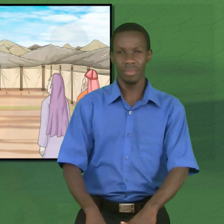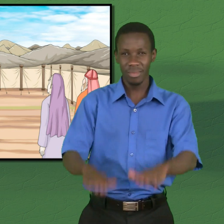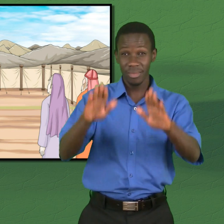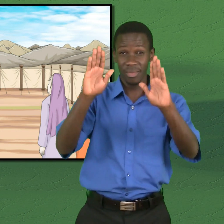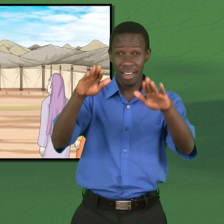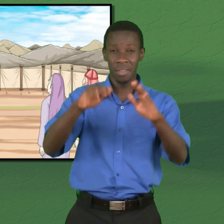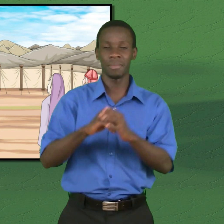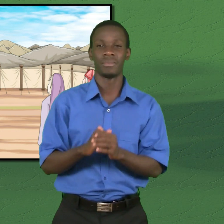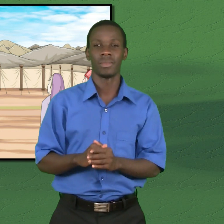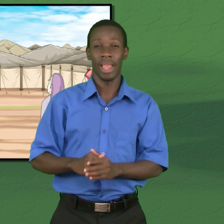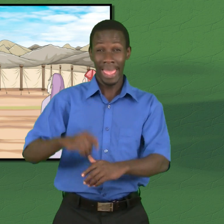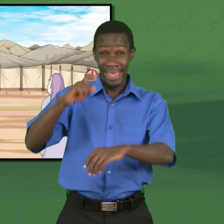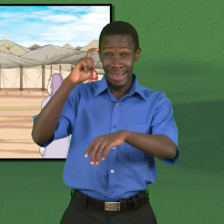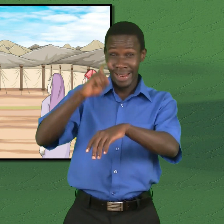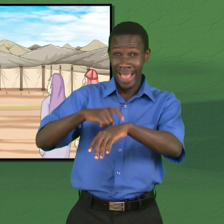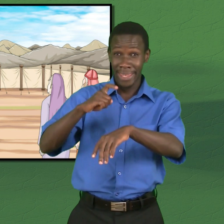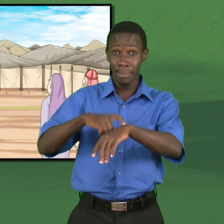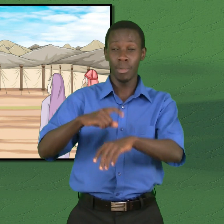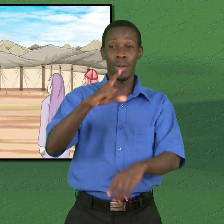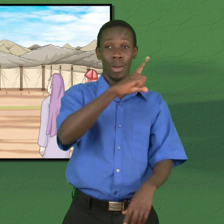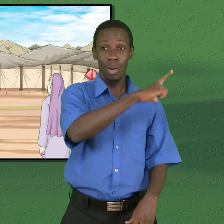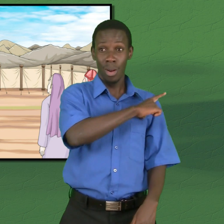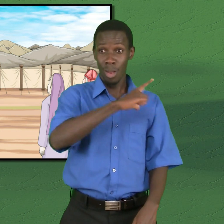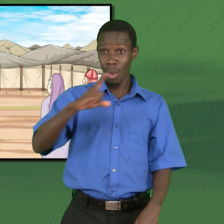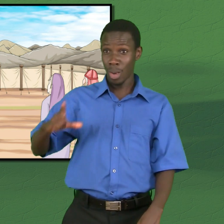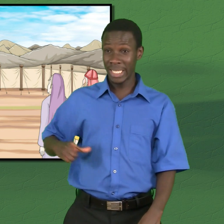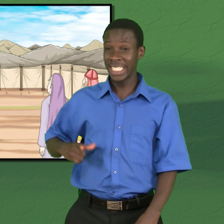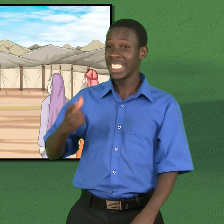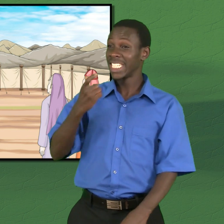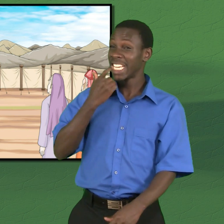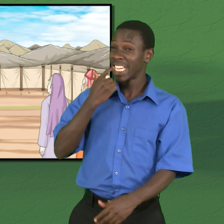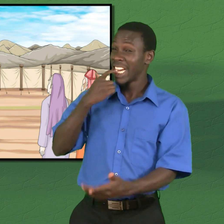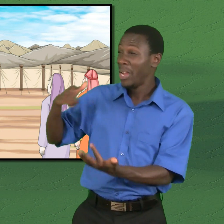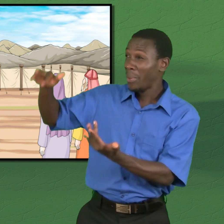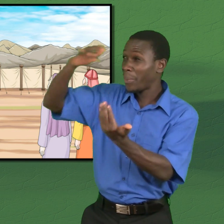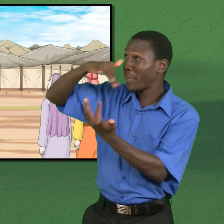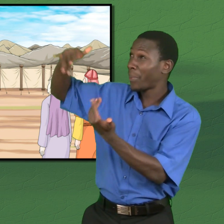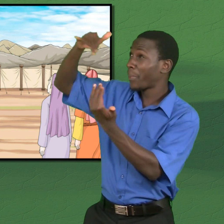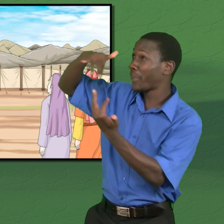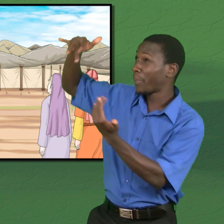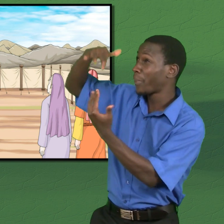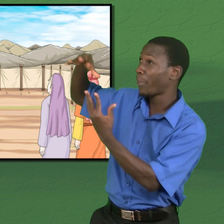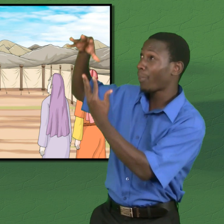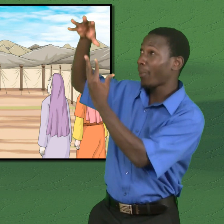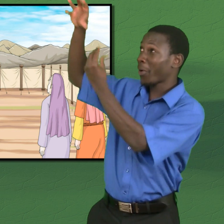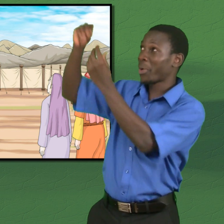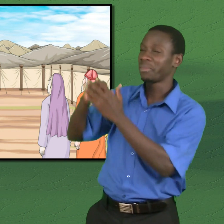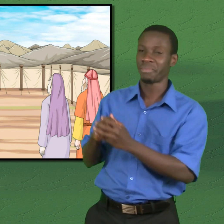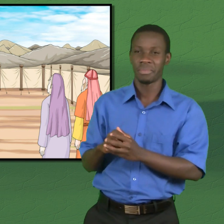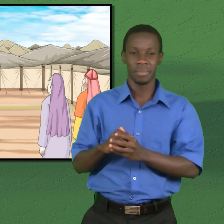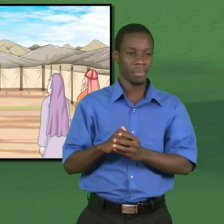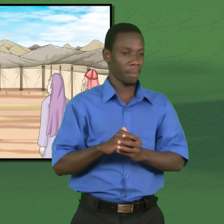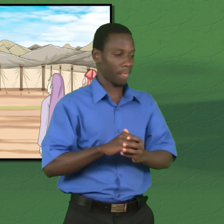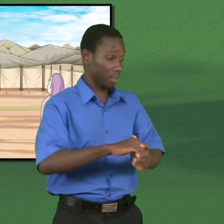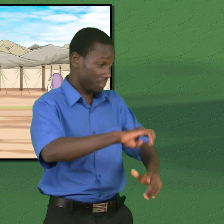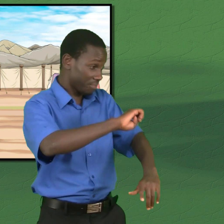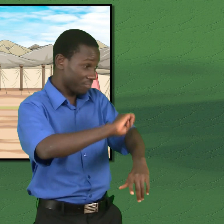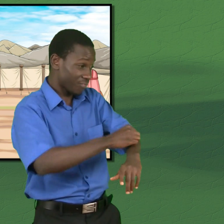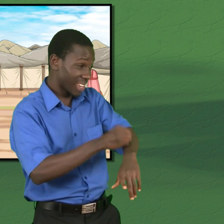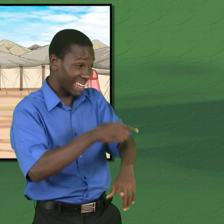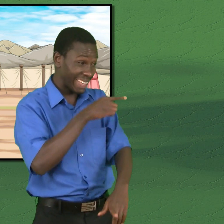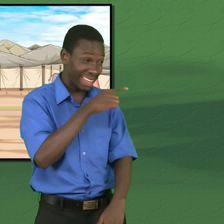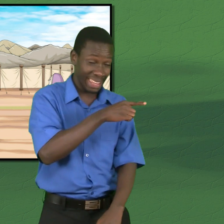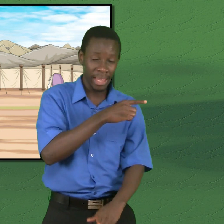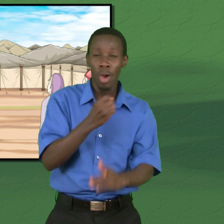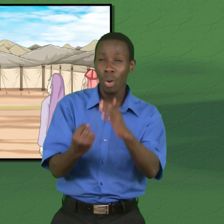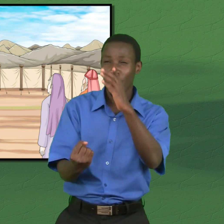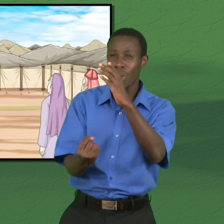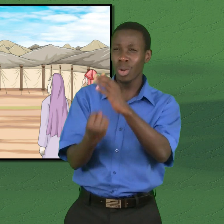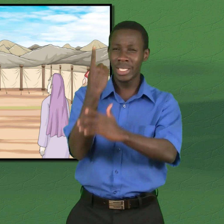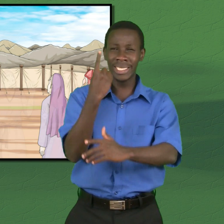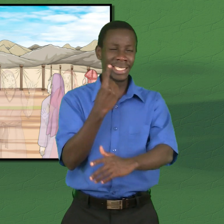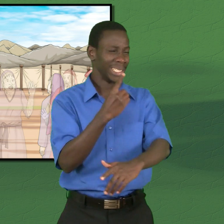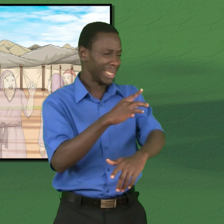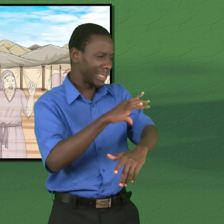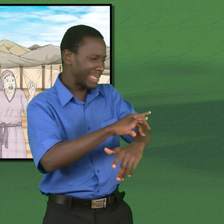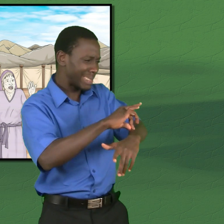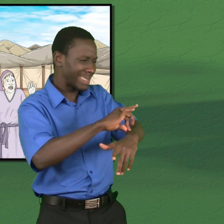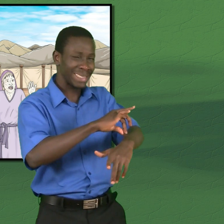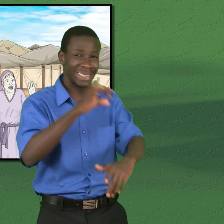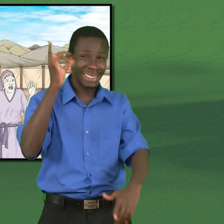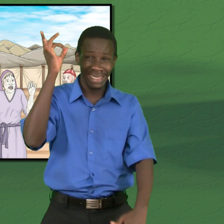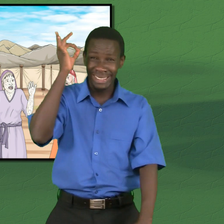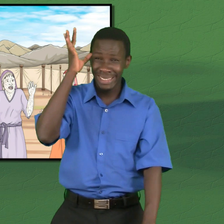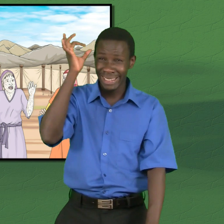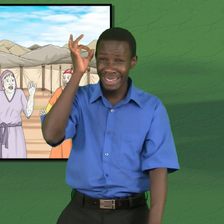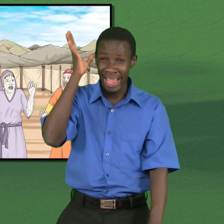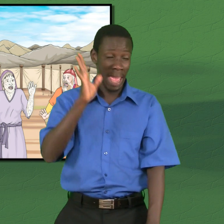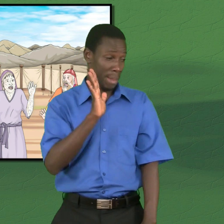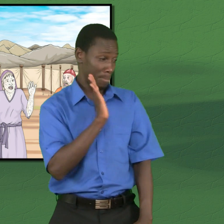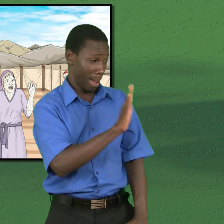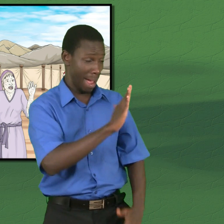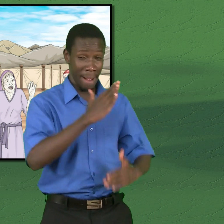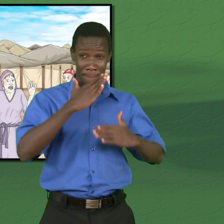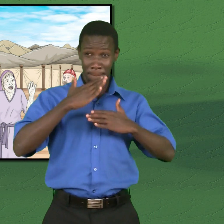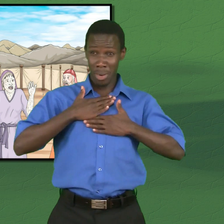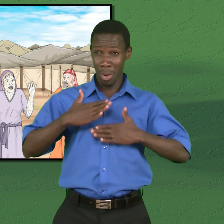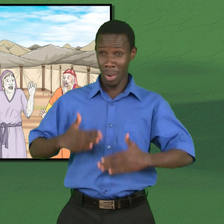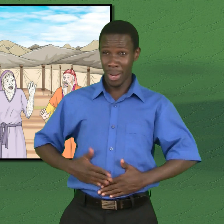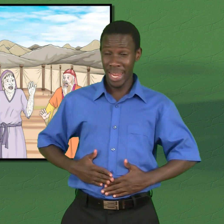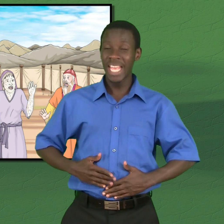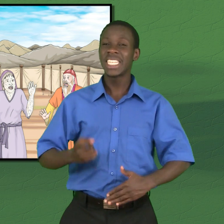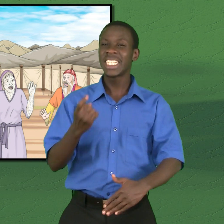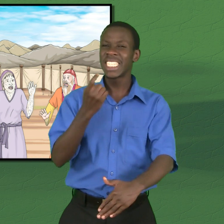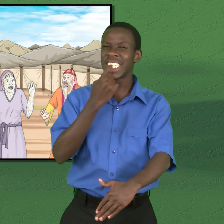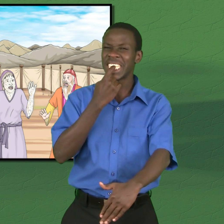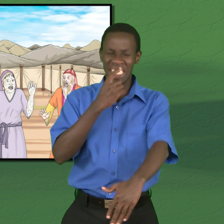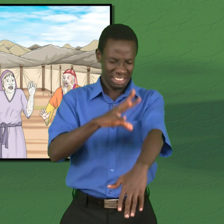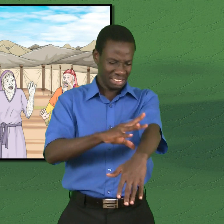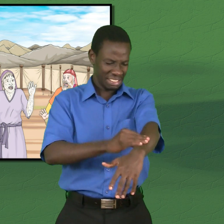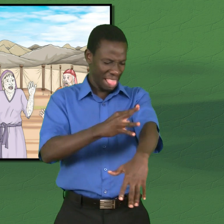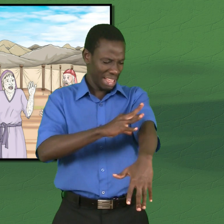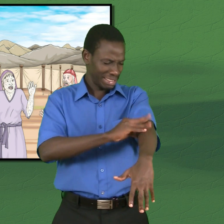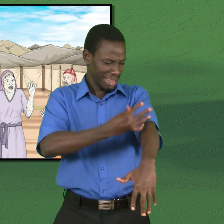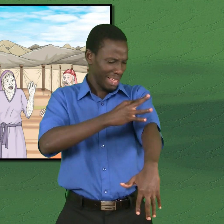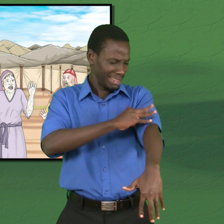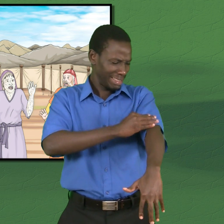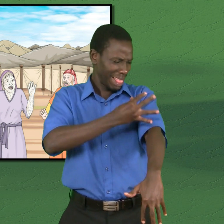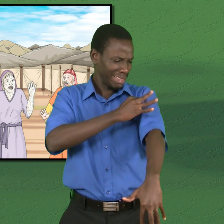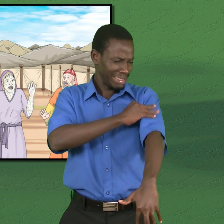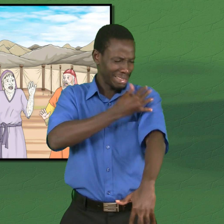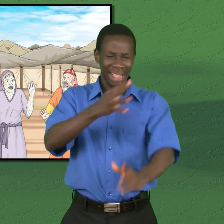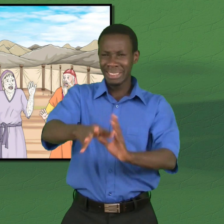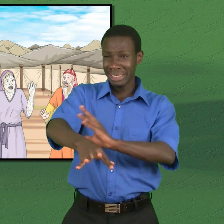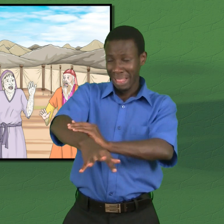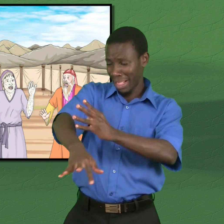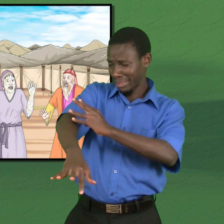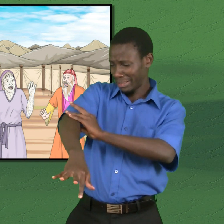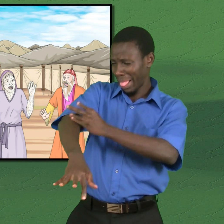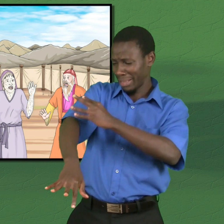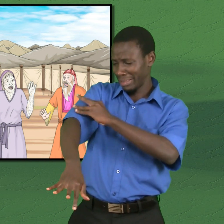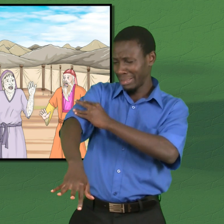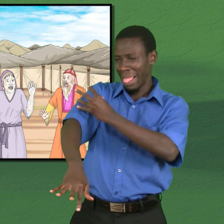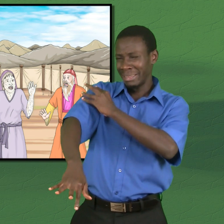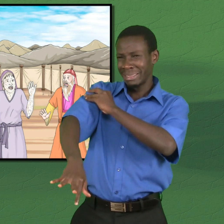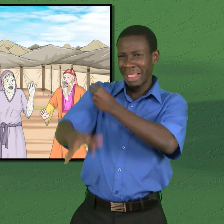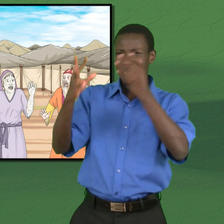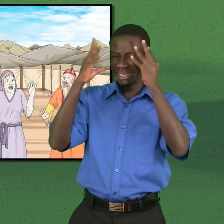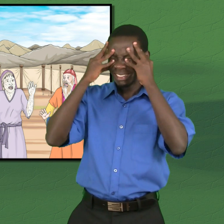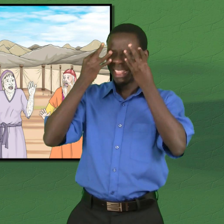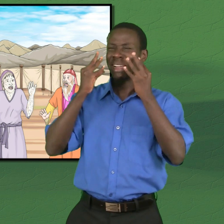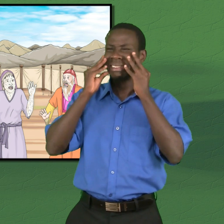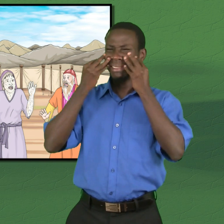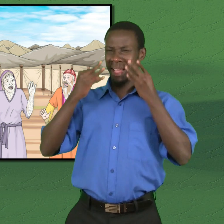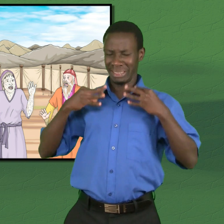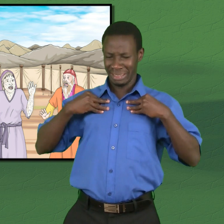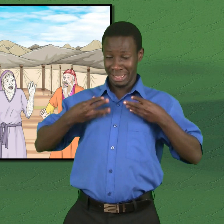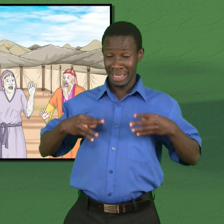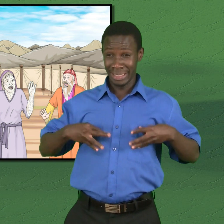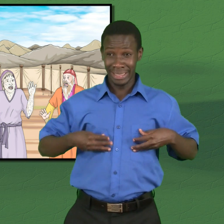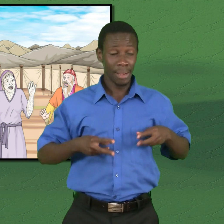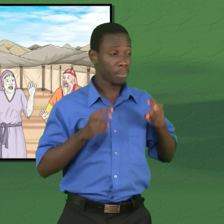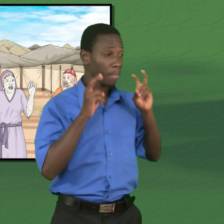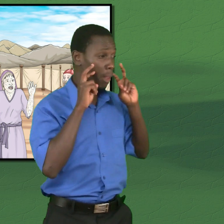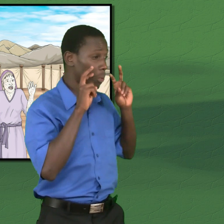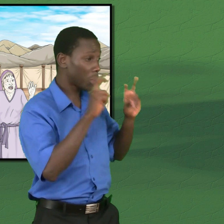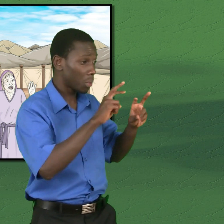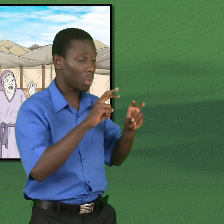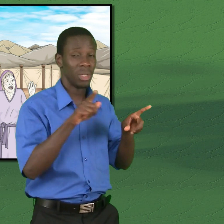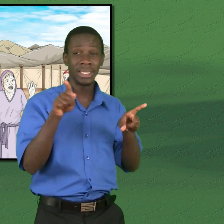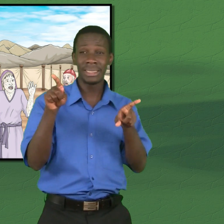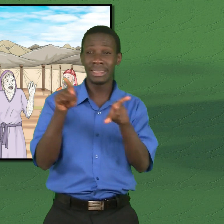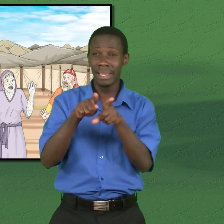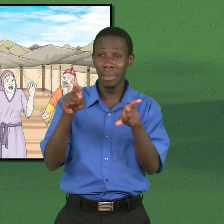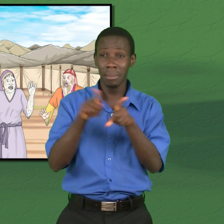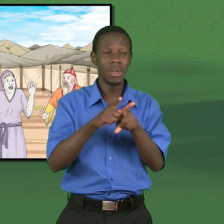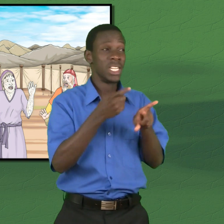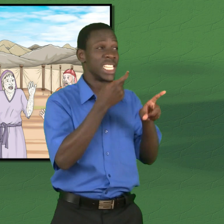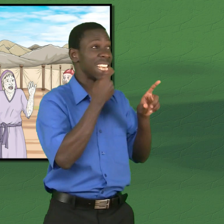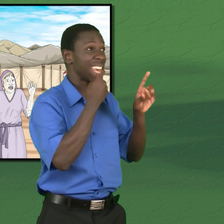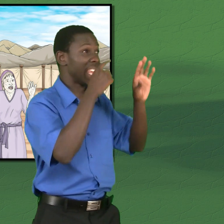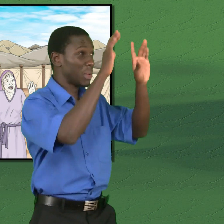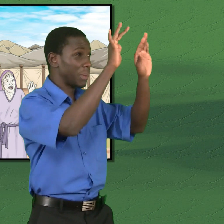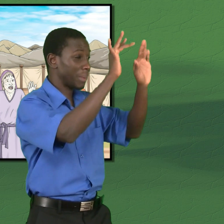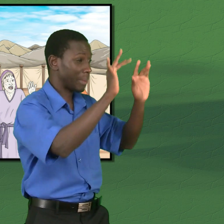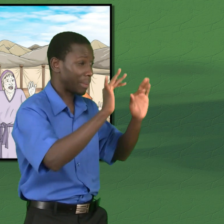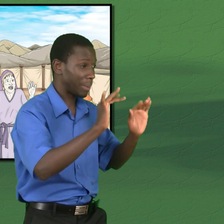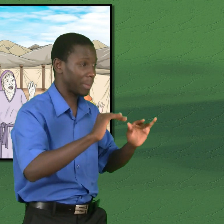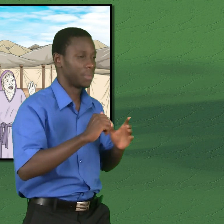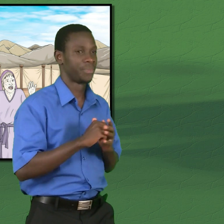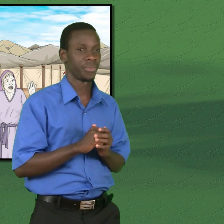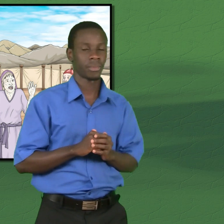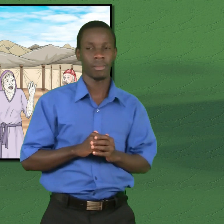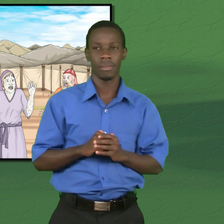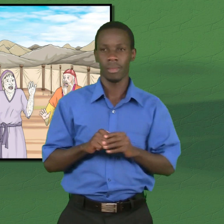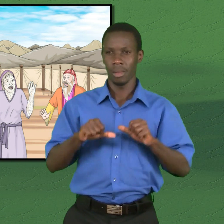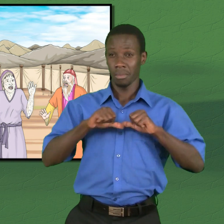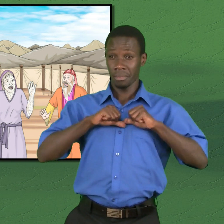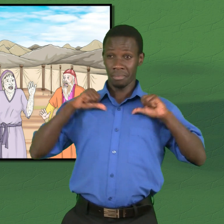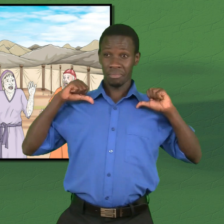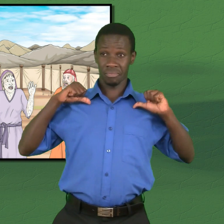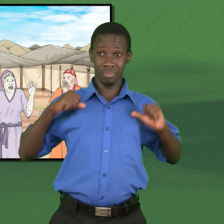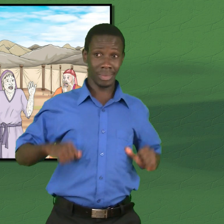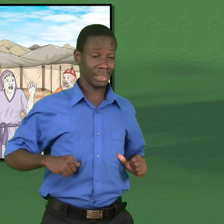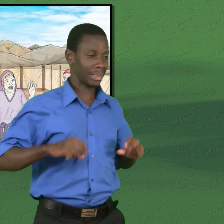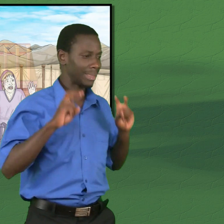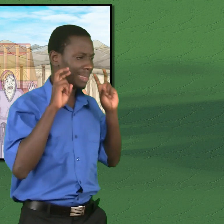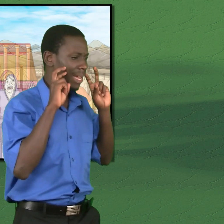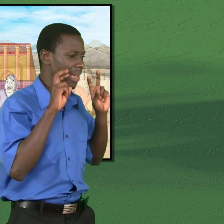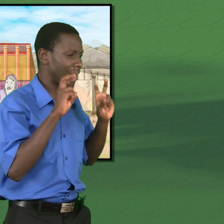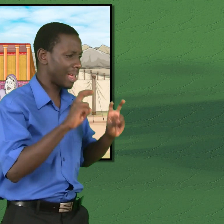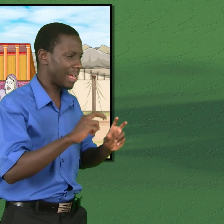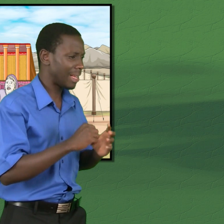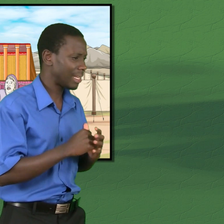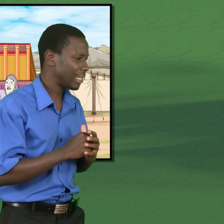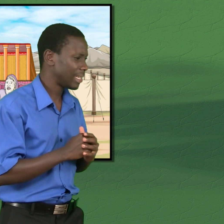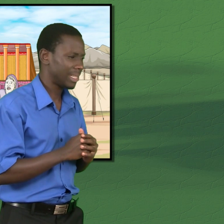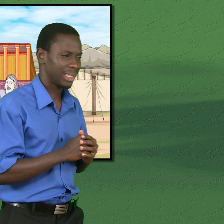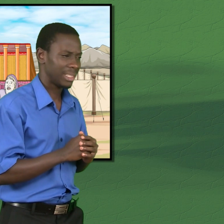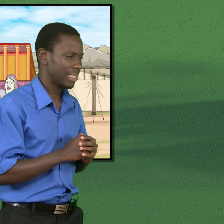As the cloud lifted from above the Tent, suddenly Miriam became leprous, white as snow.